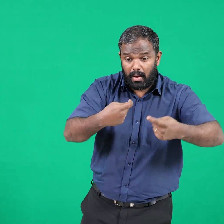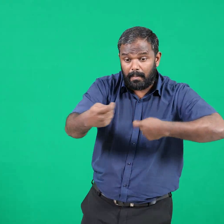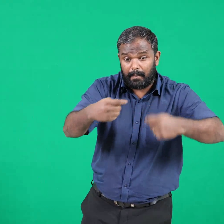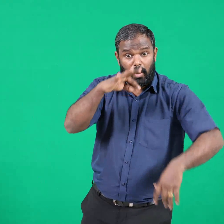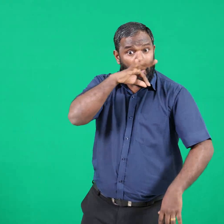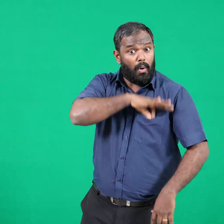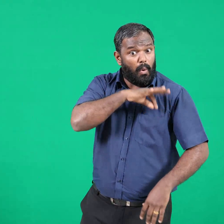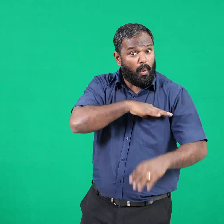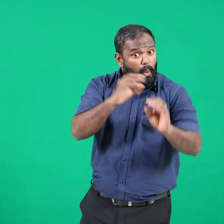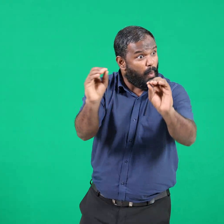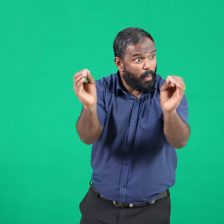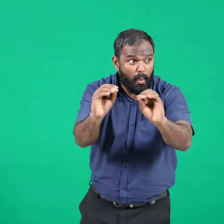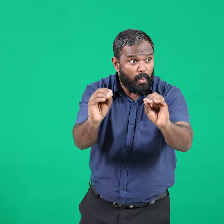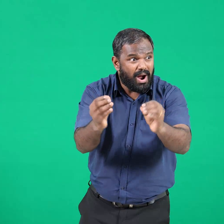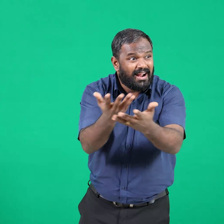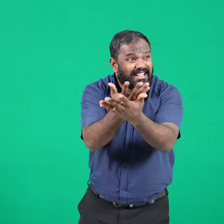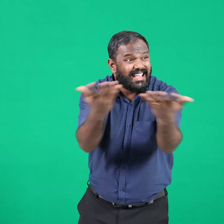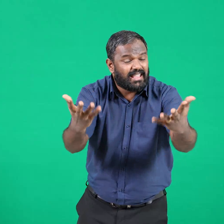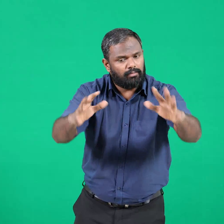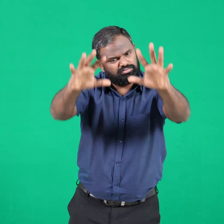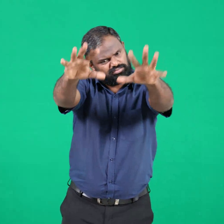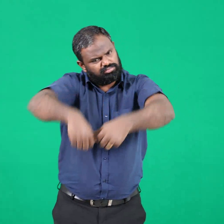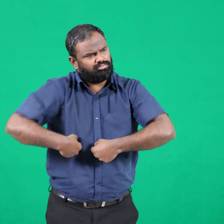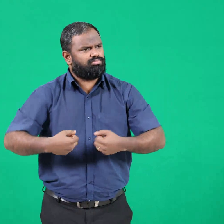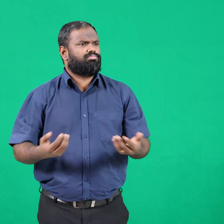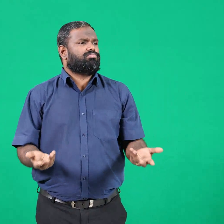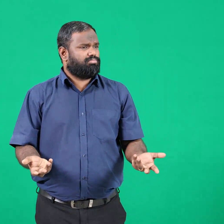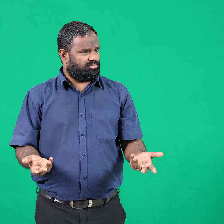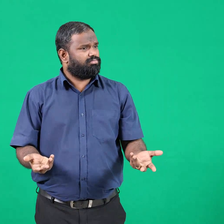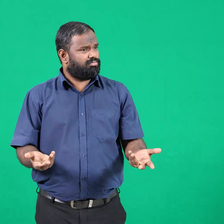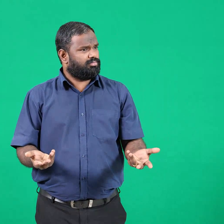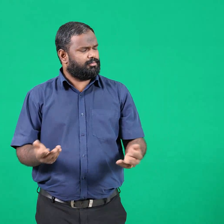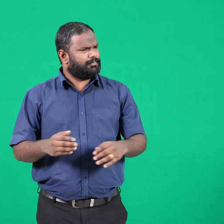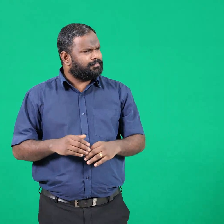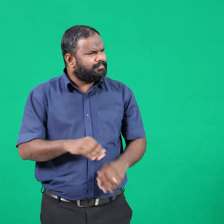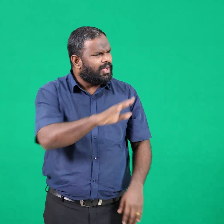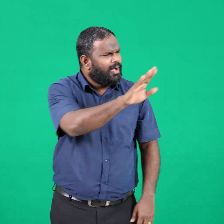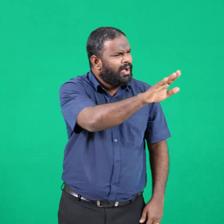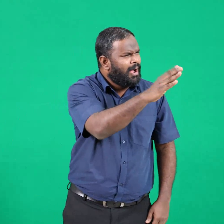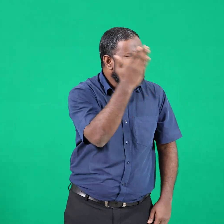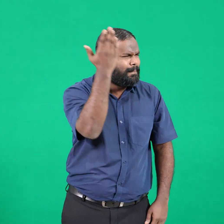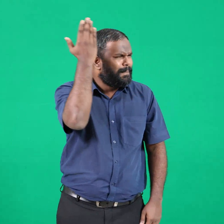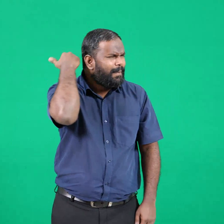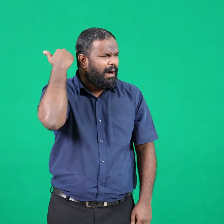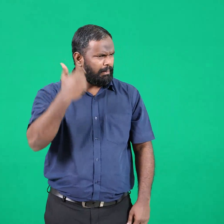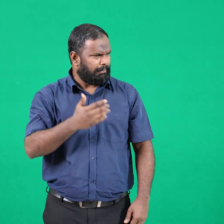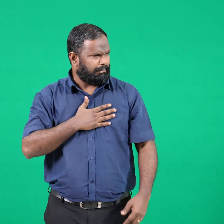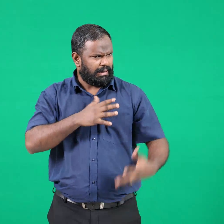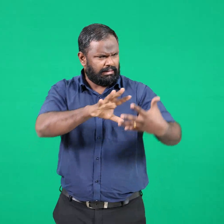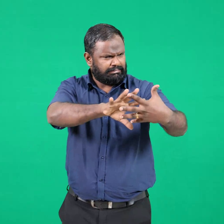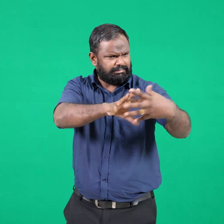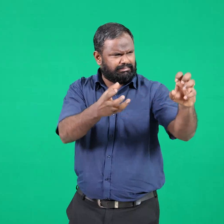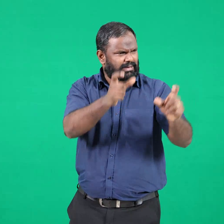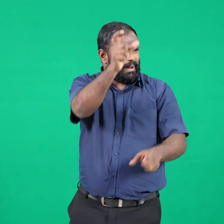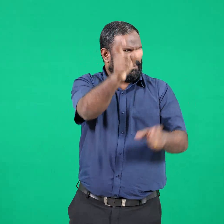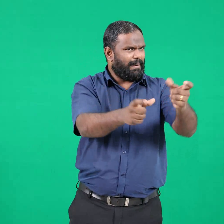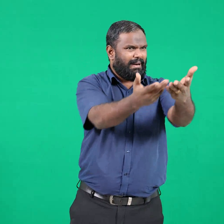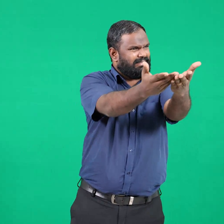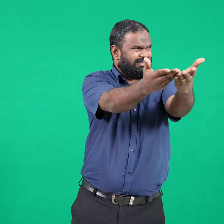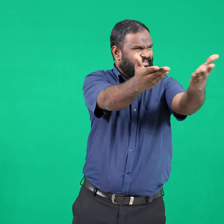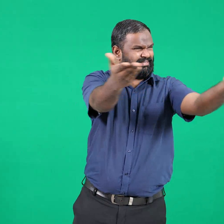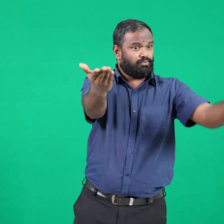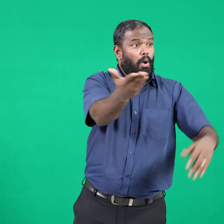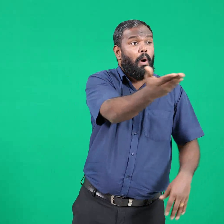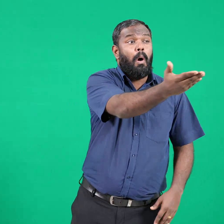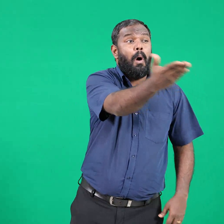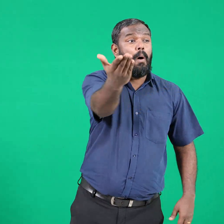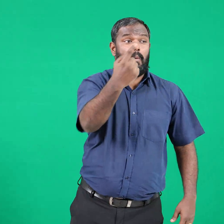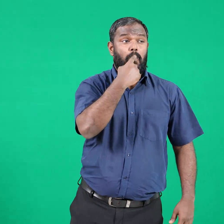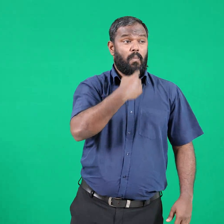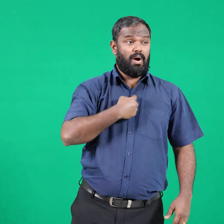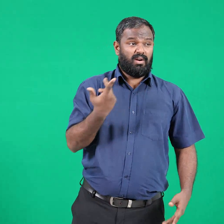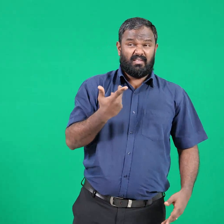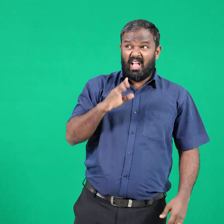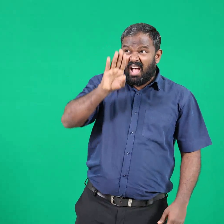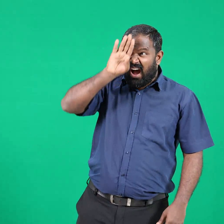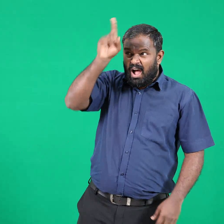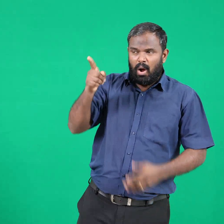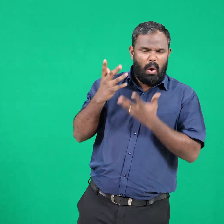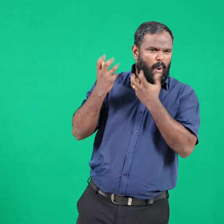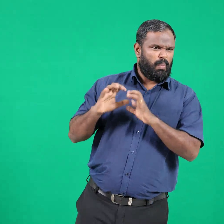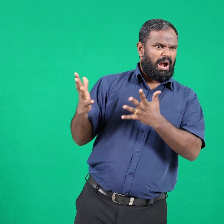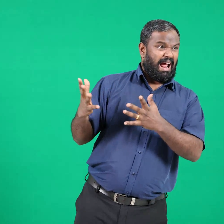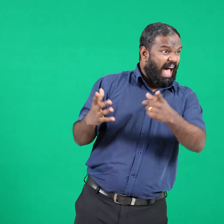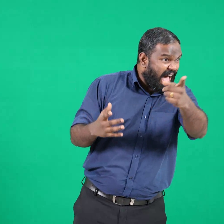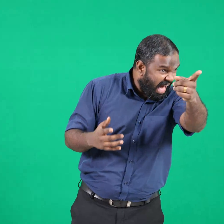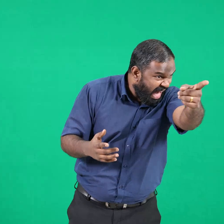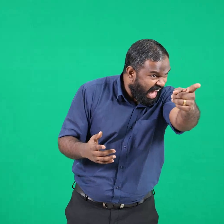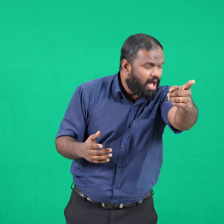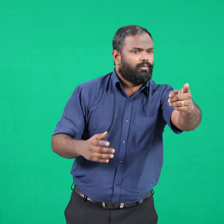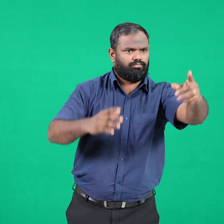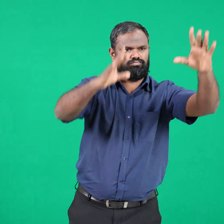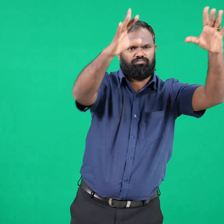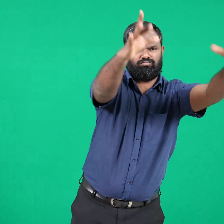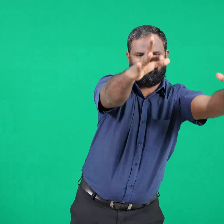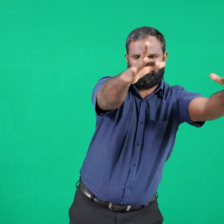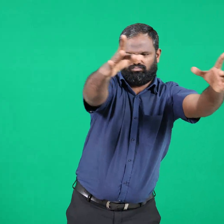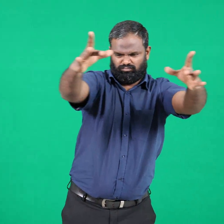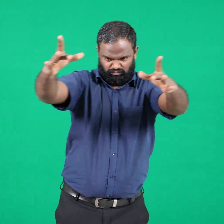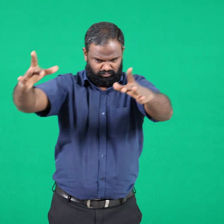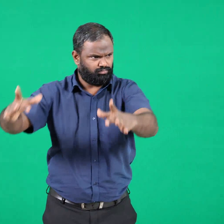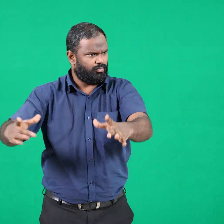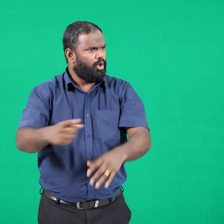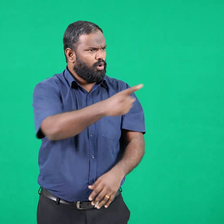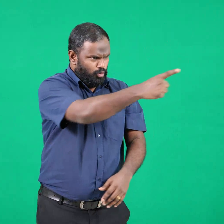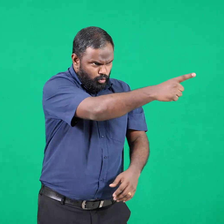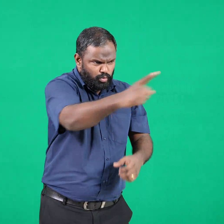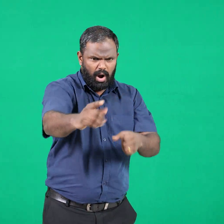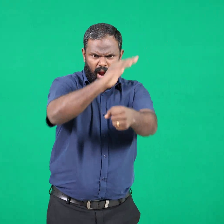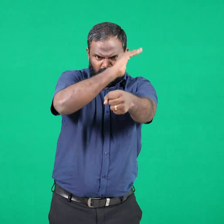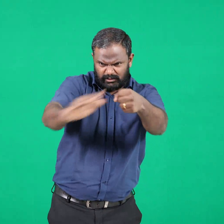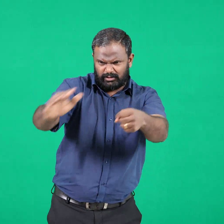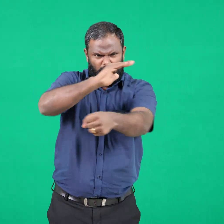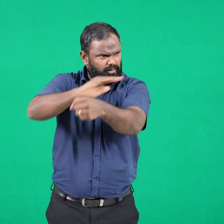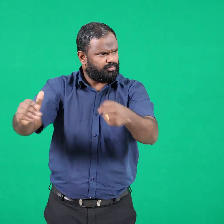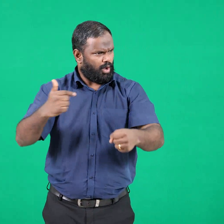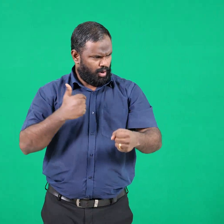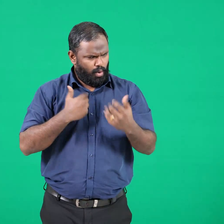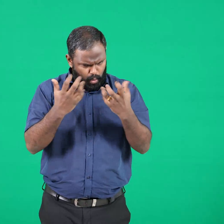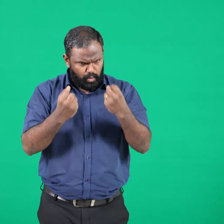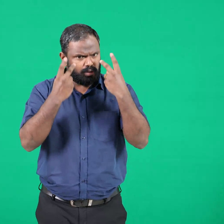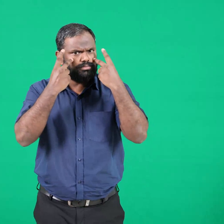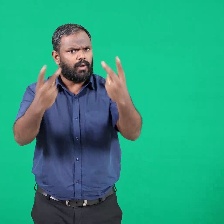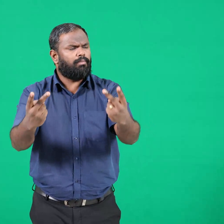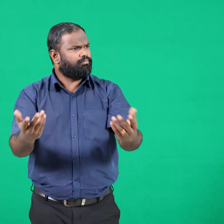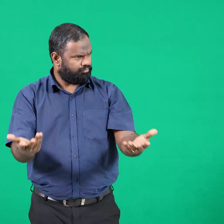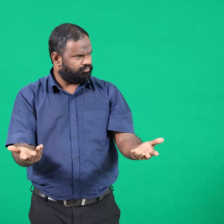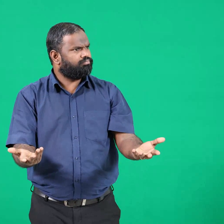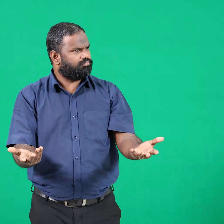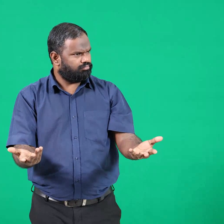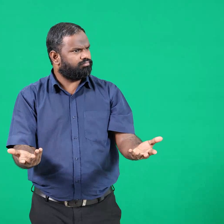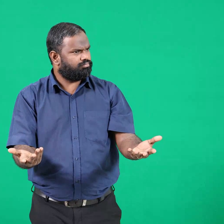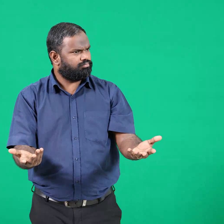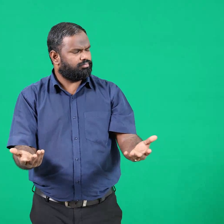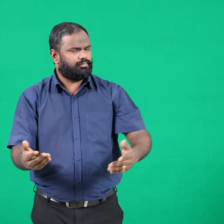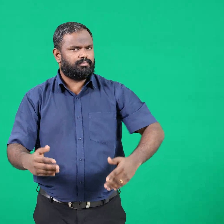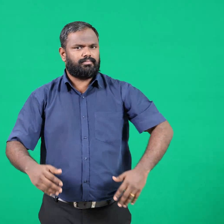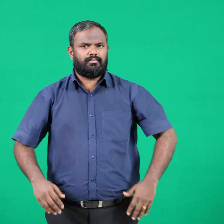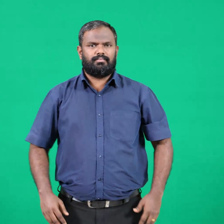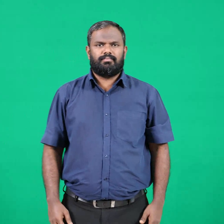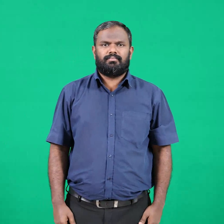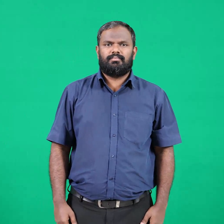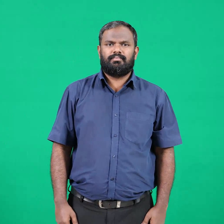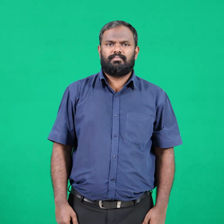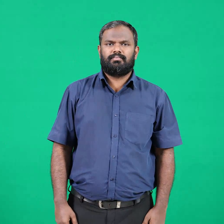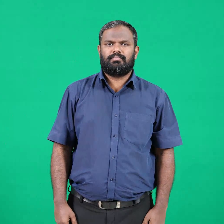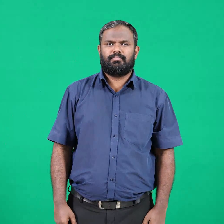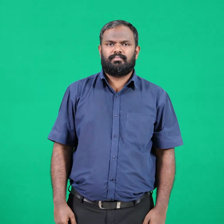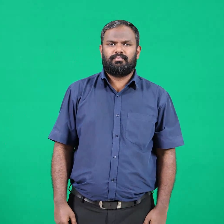And these enemies of mine who were unwilling for me to rule over them, bring them here and slay them in front of me.'"